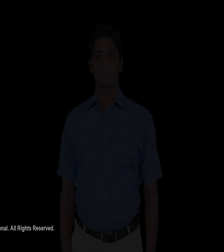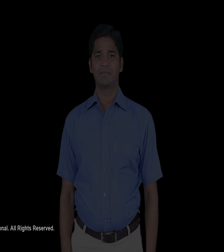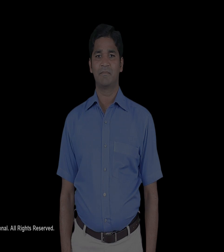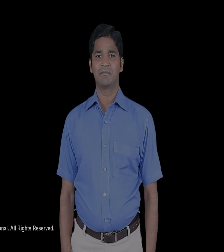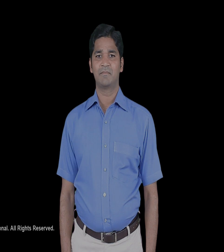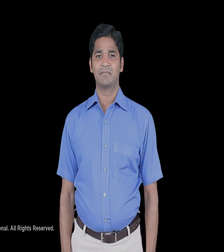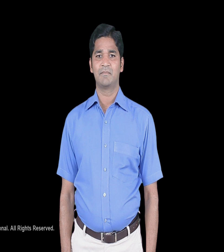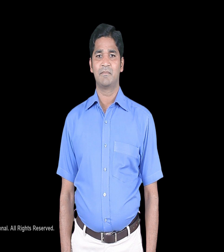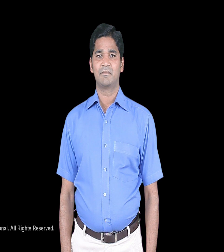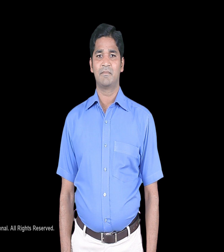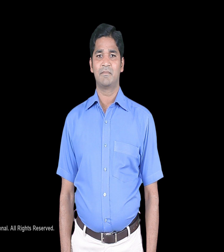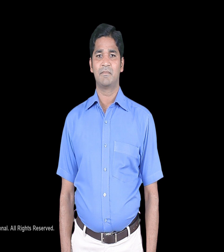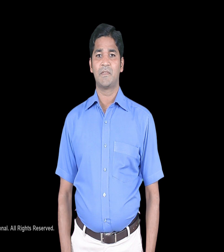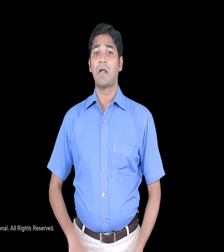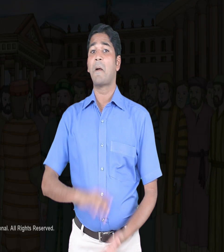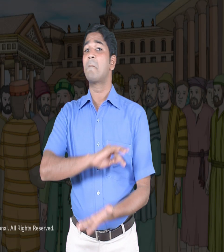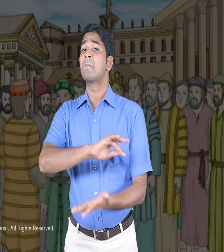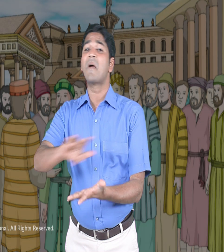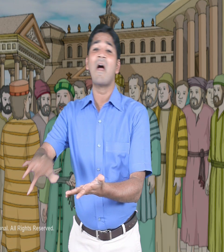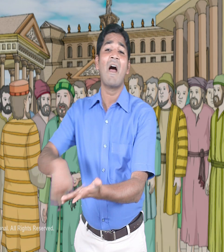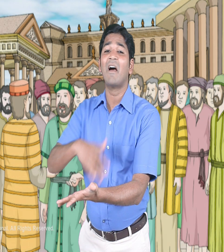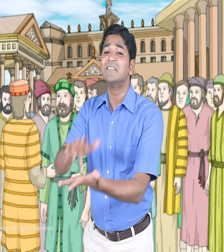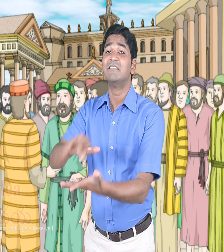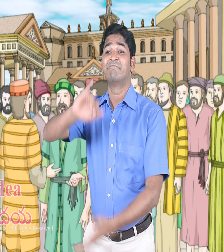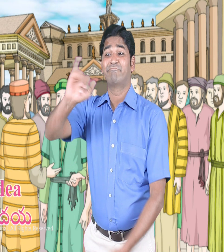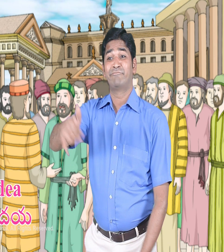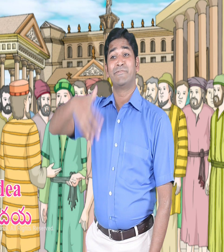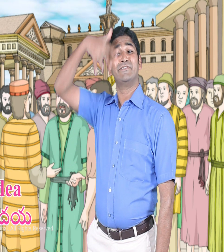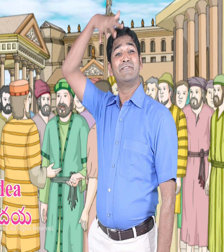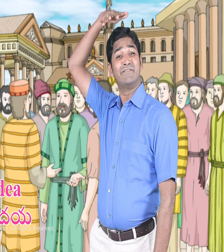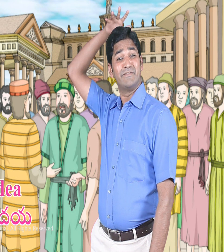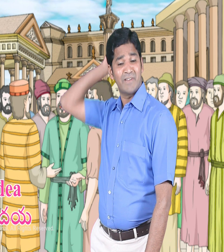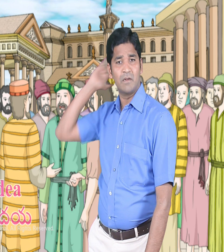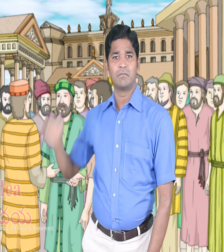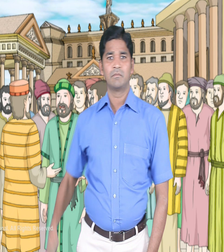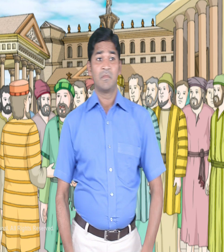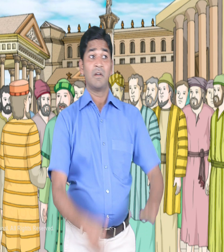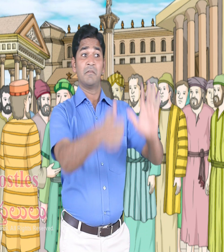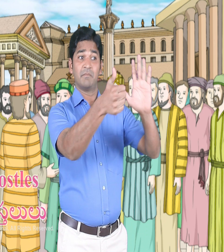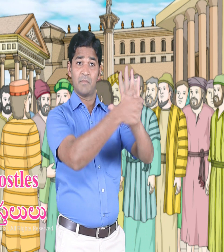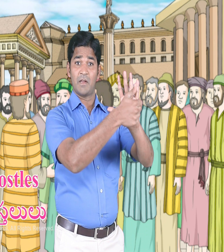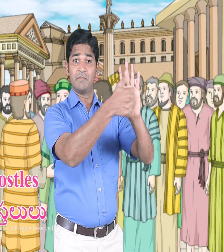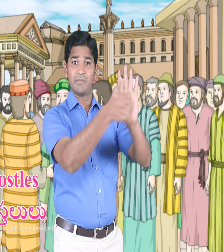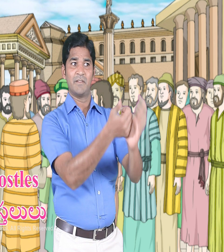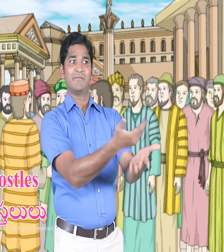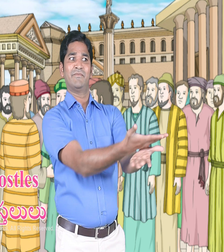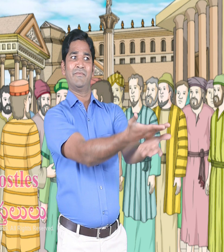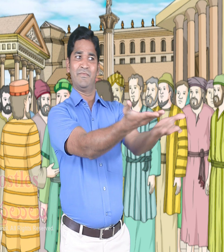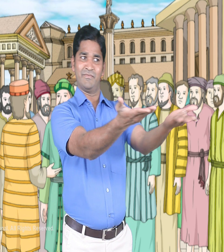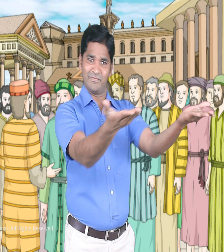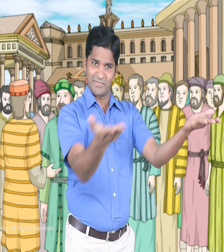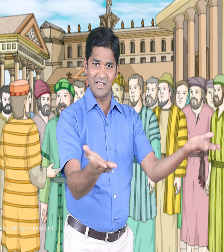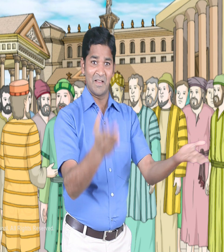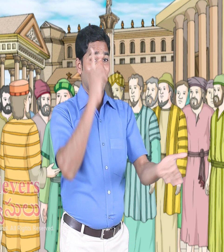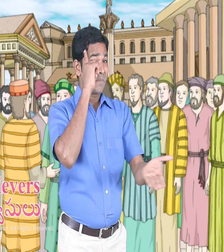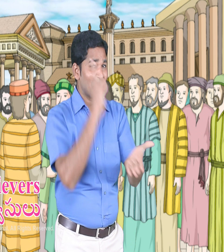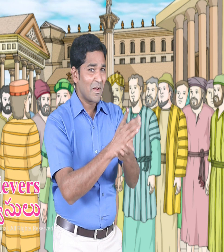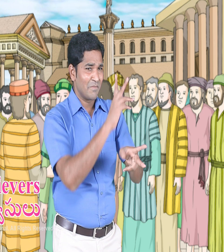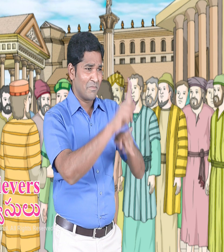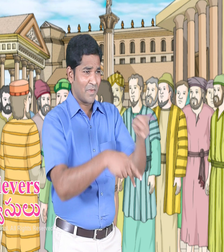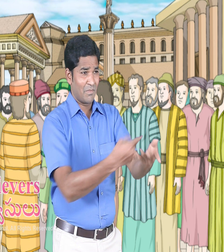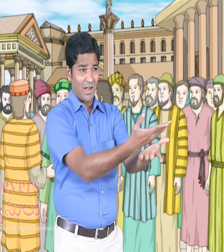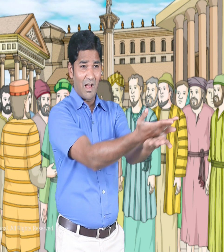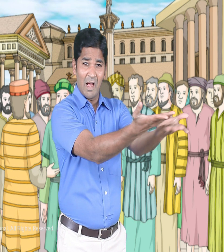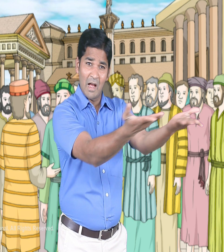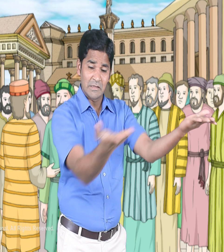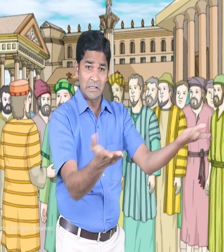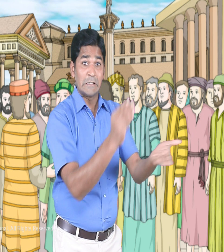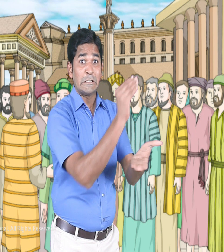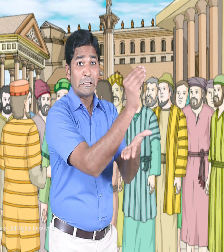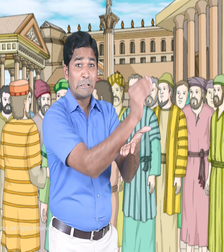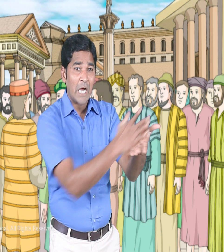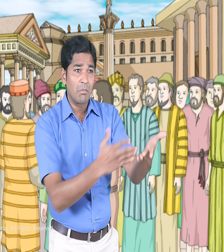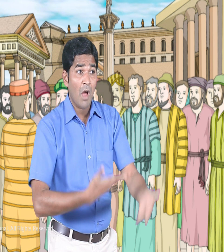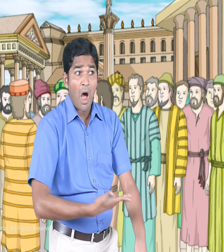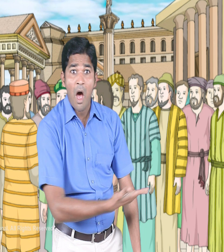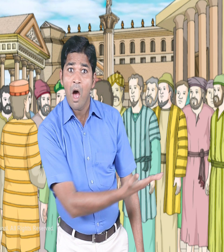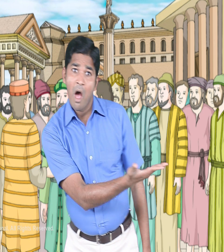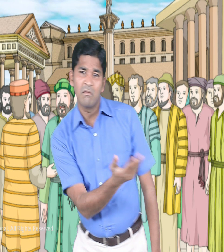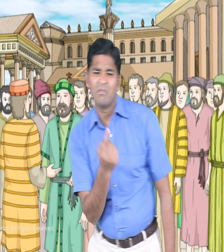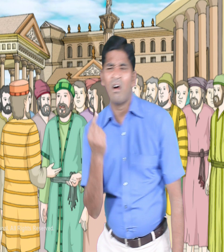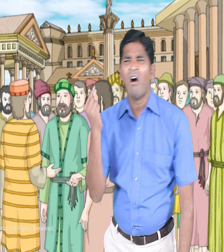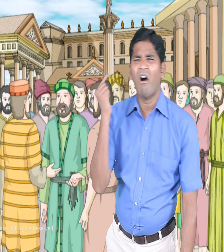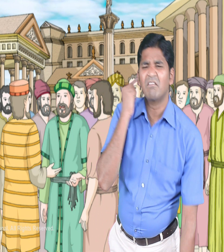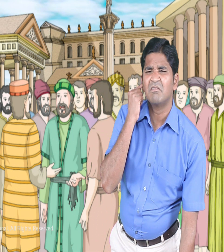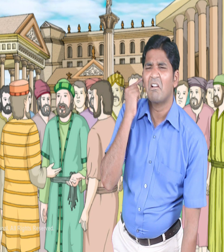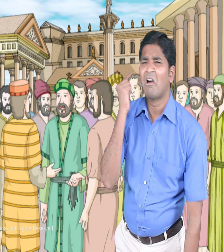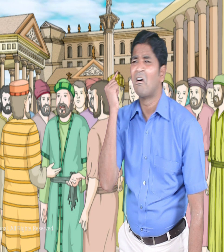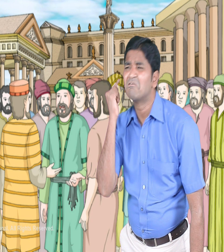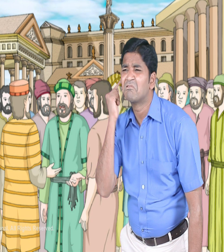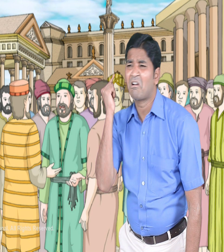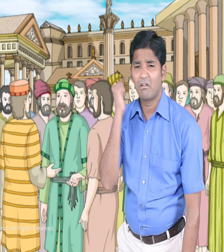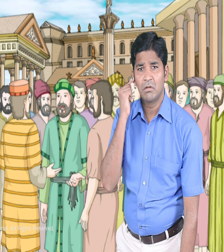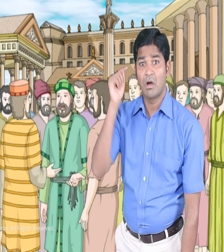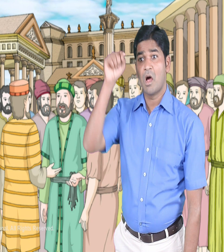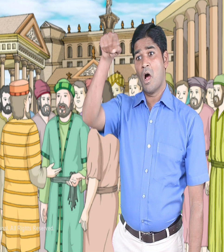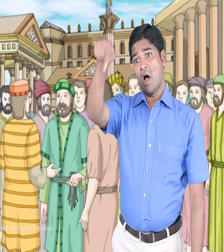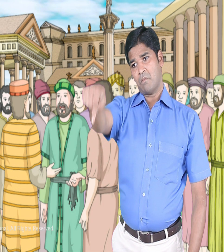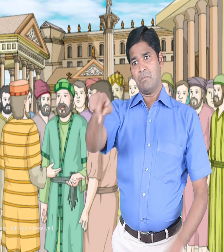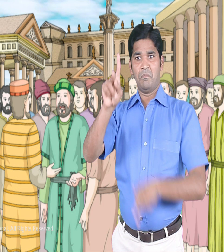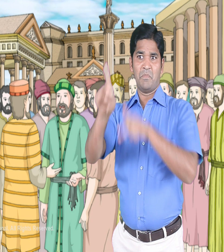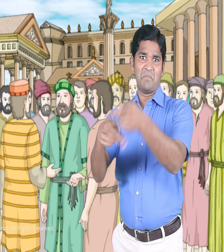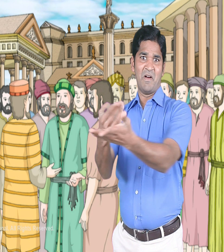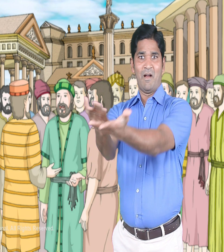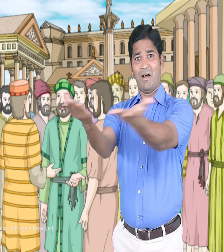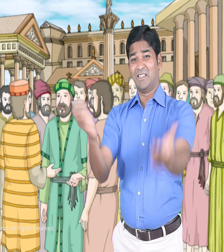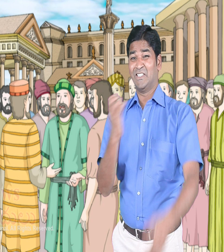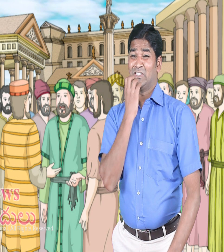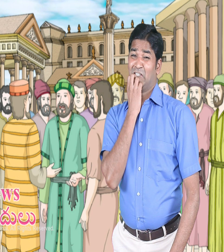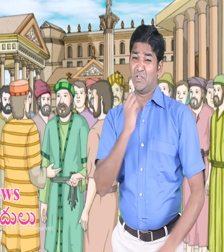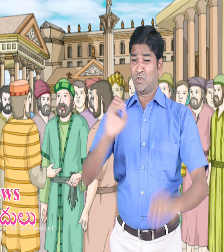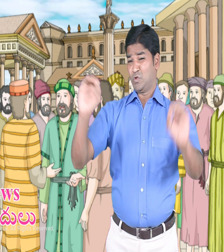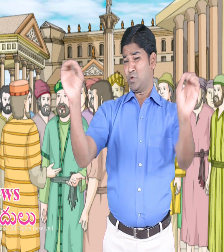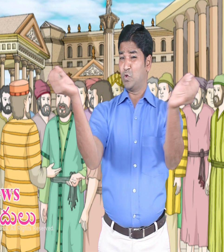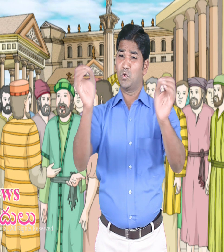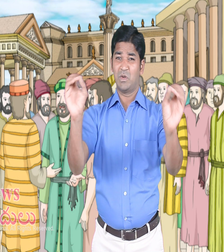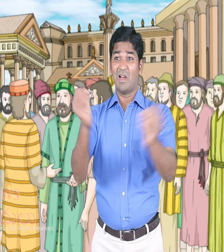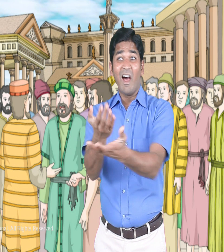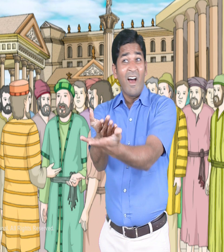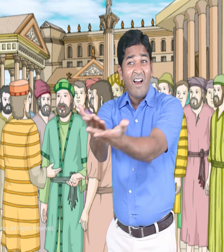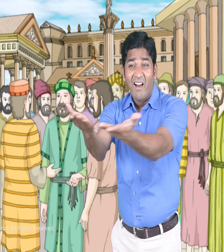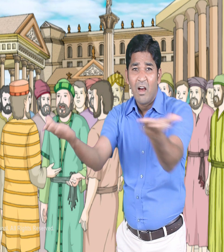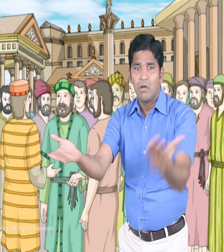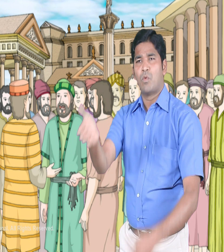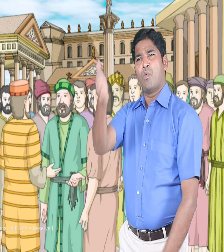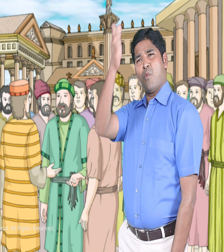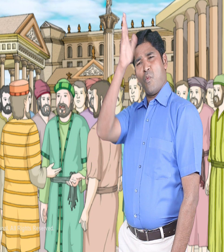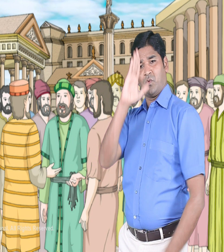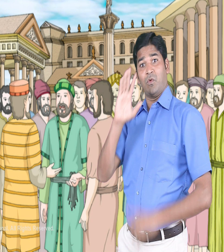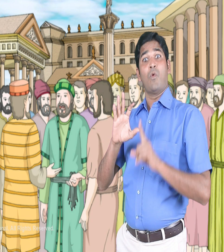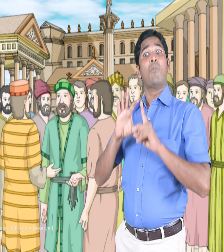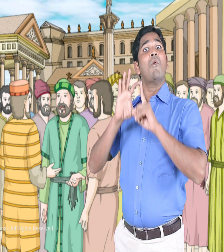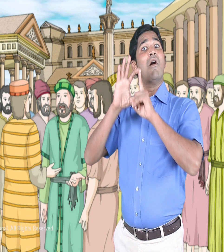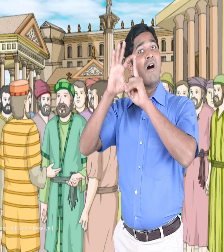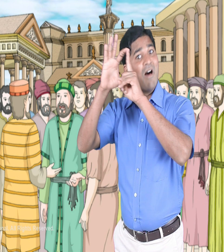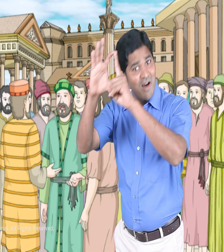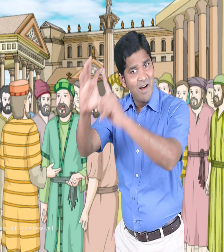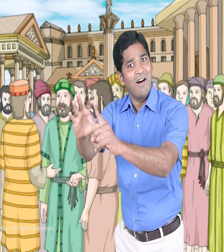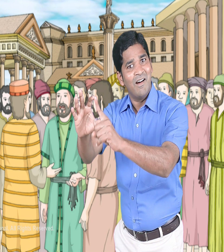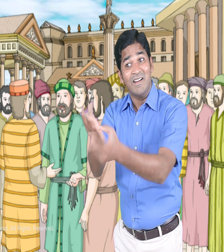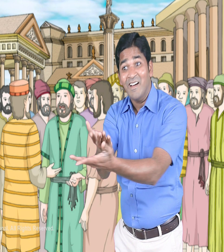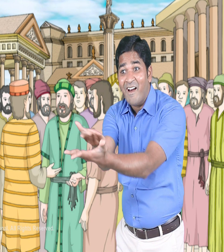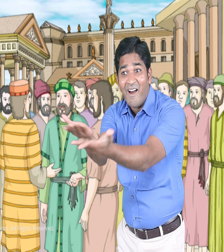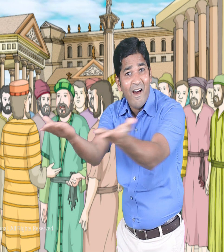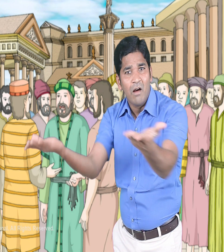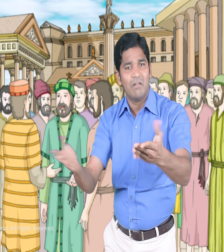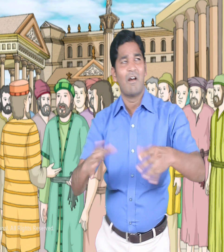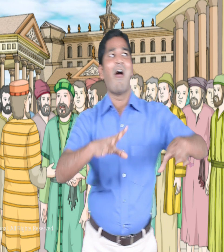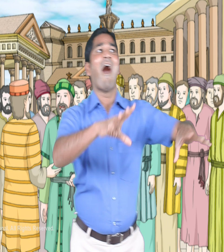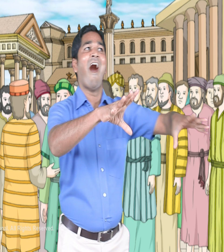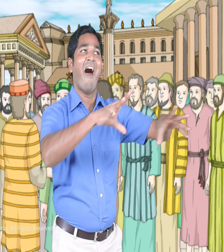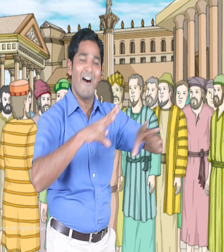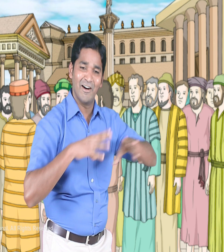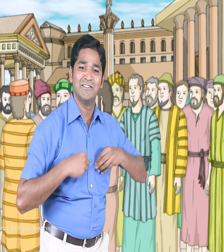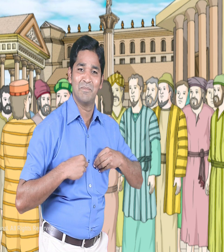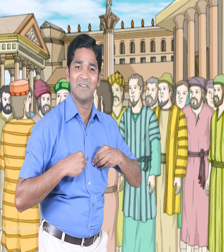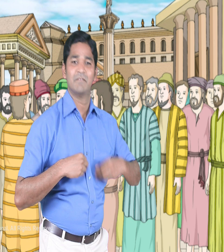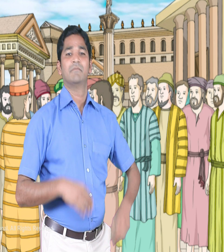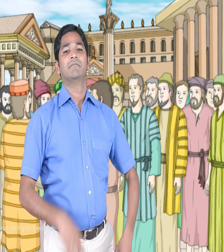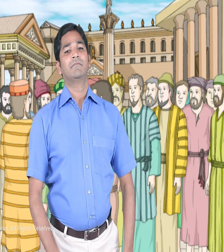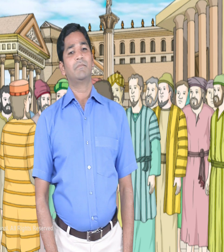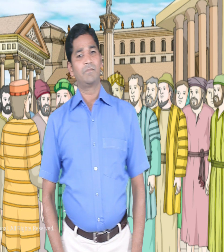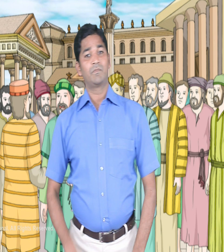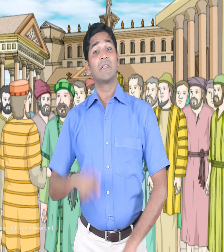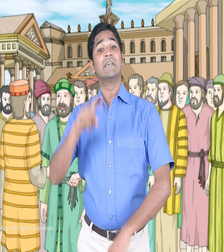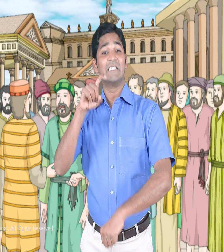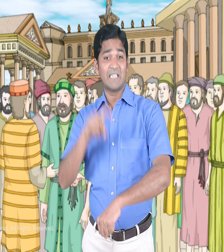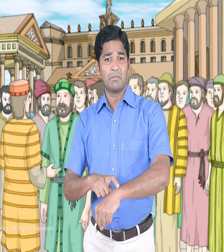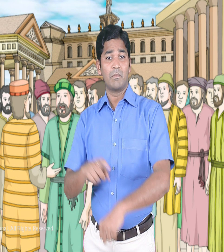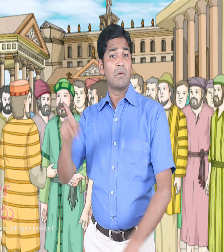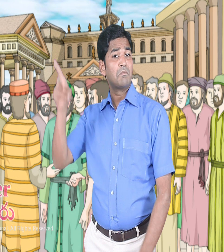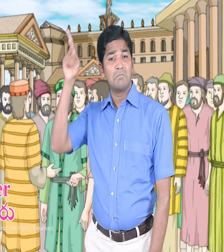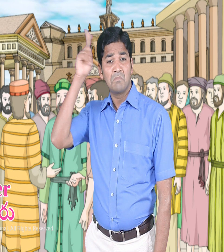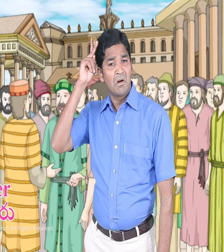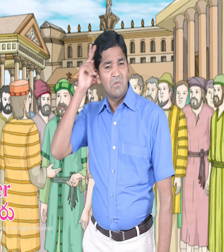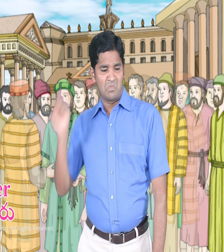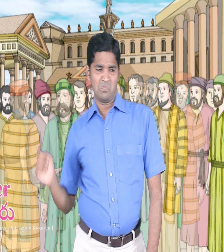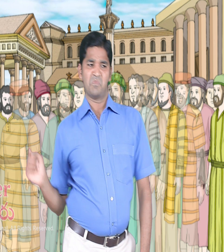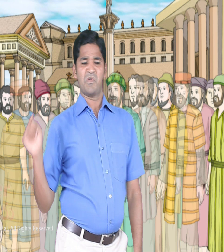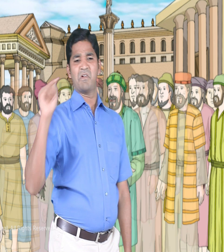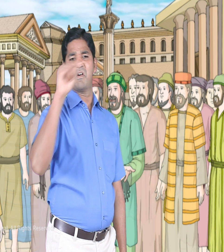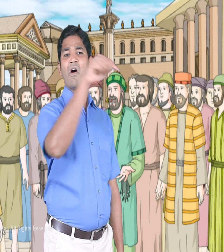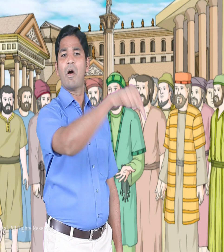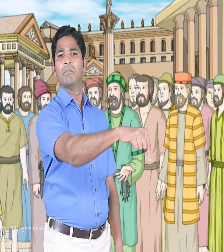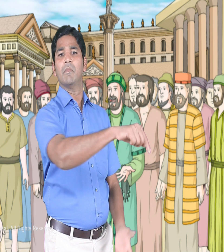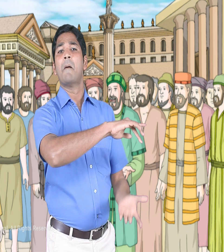The apostles and brothers throughout Judea soon heard that the Gentiles also had received the word of God.